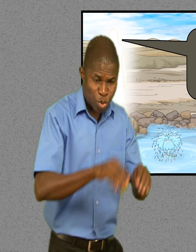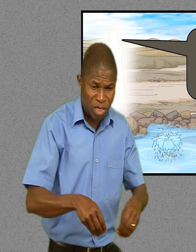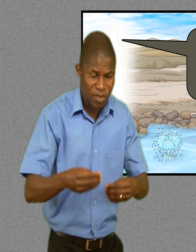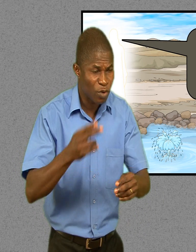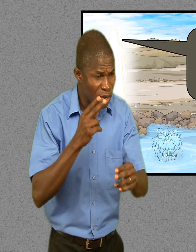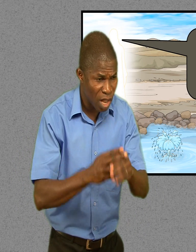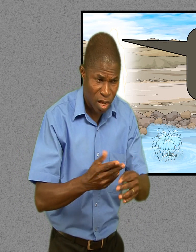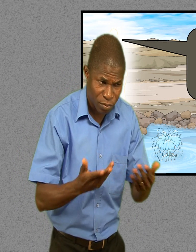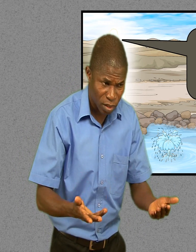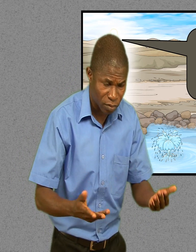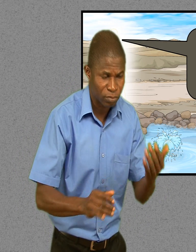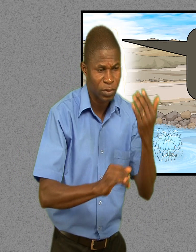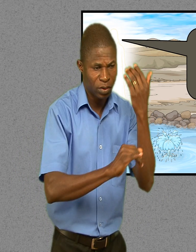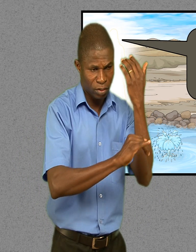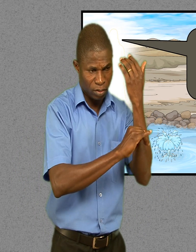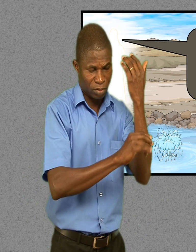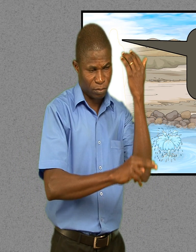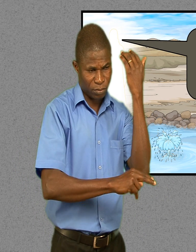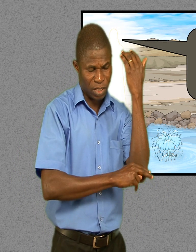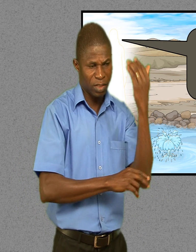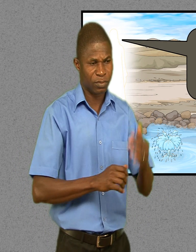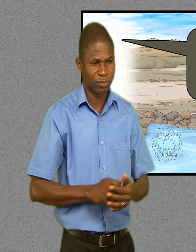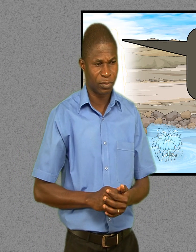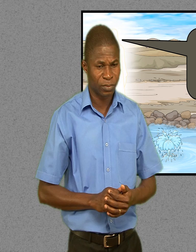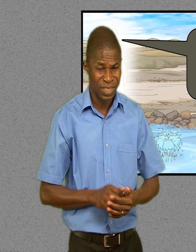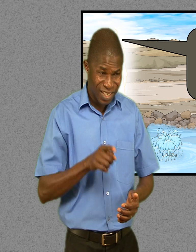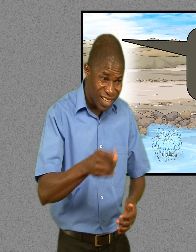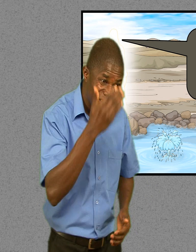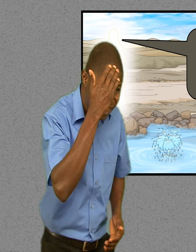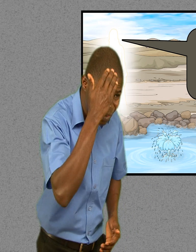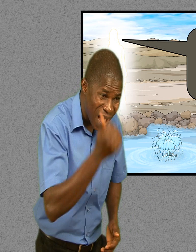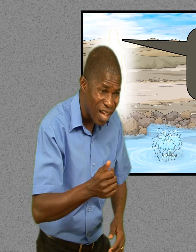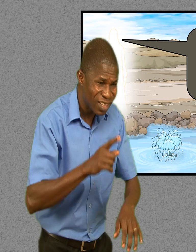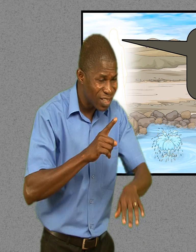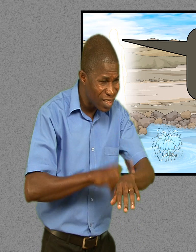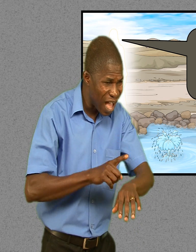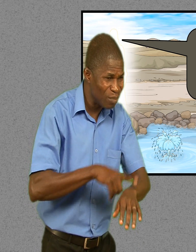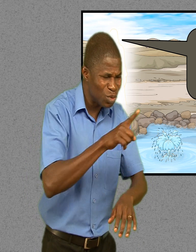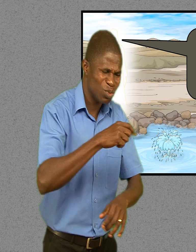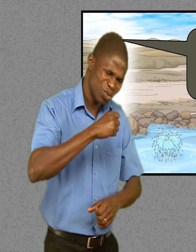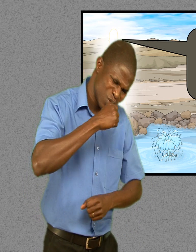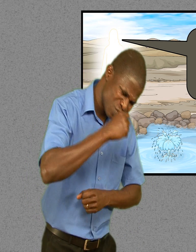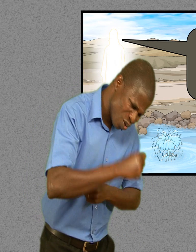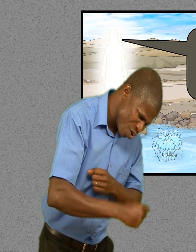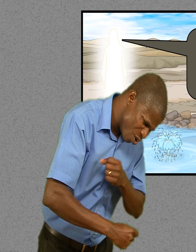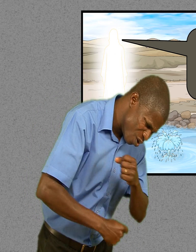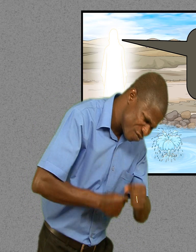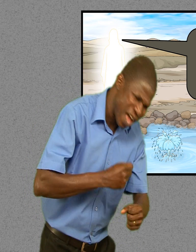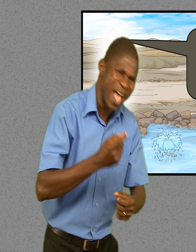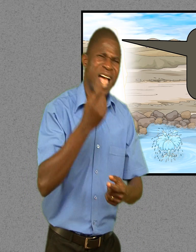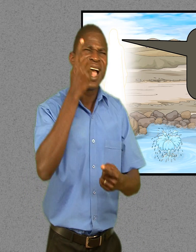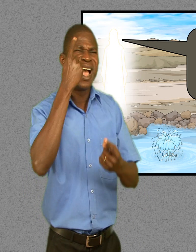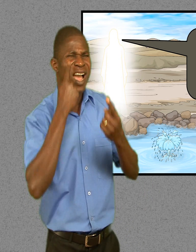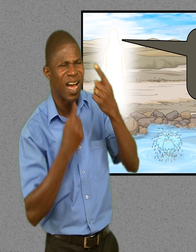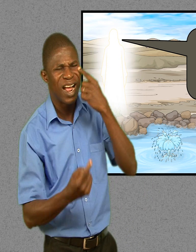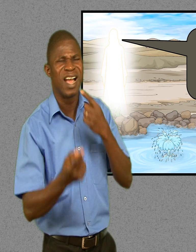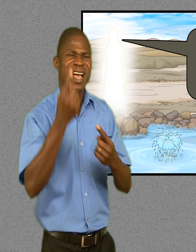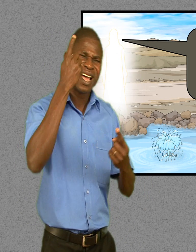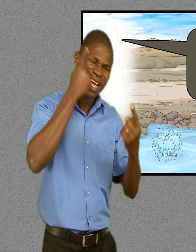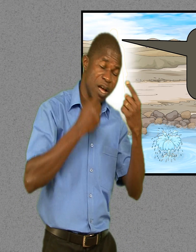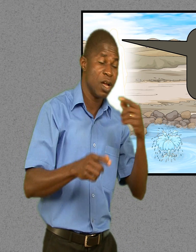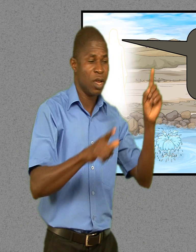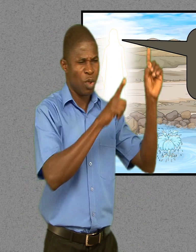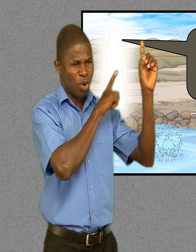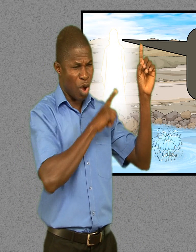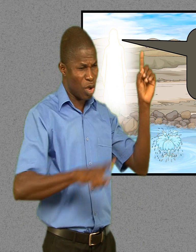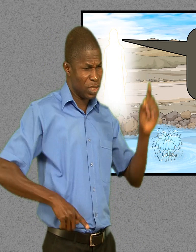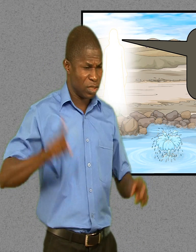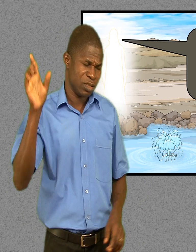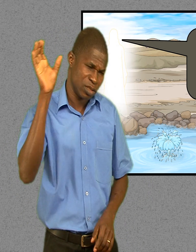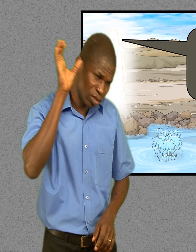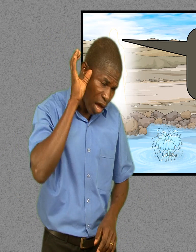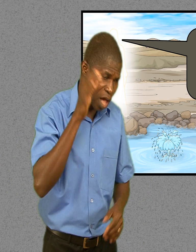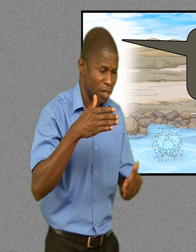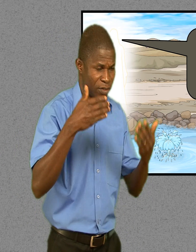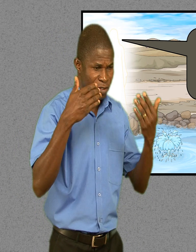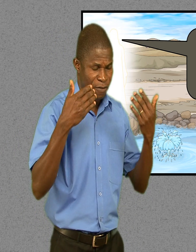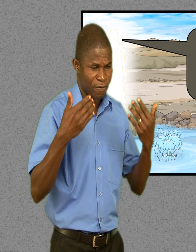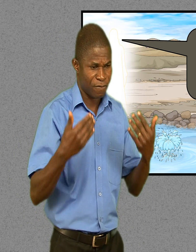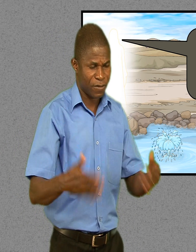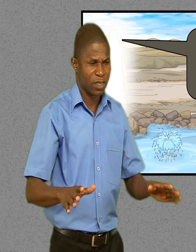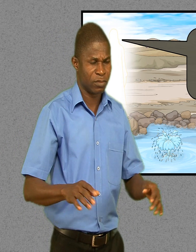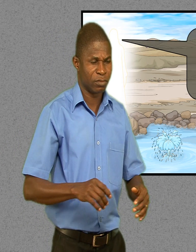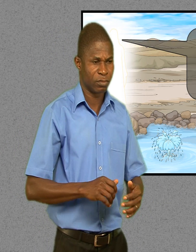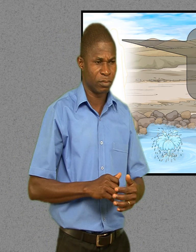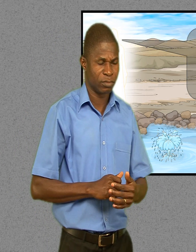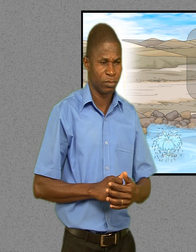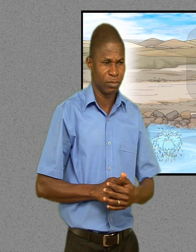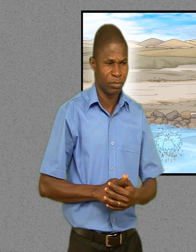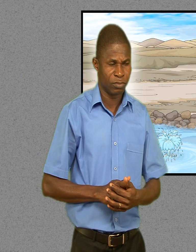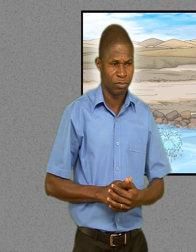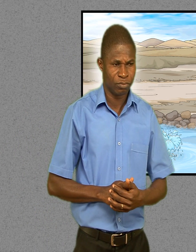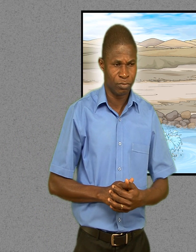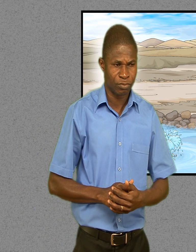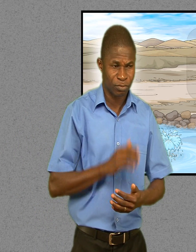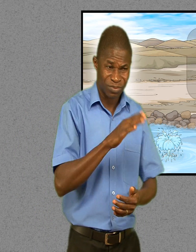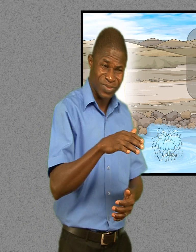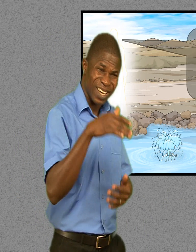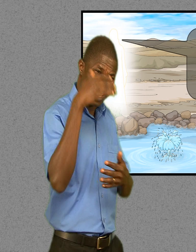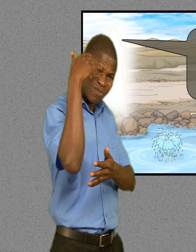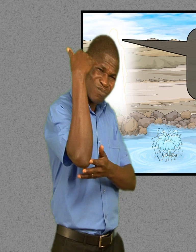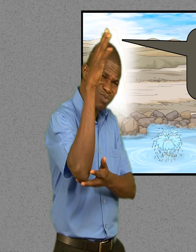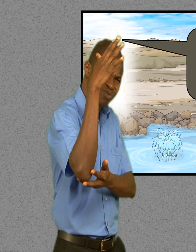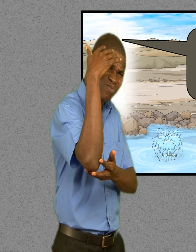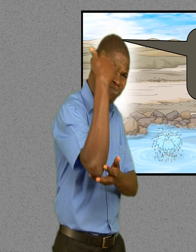And you shall name him Ishmael, for the LORD has heard your cry of affliction.